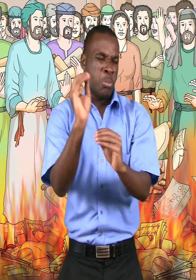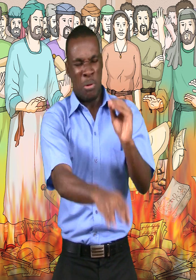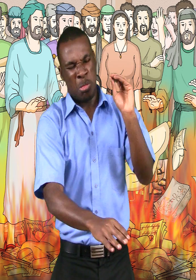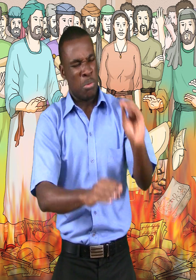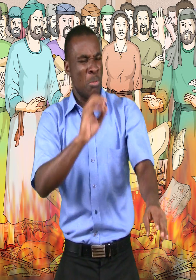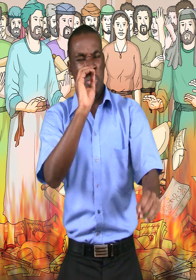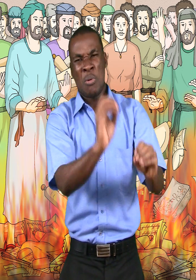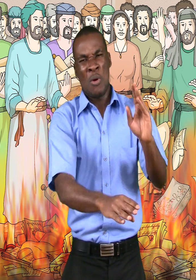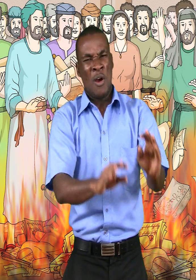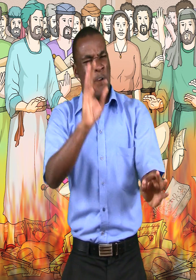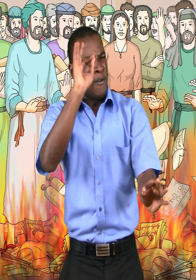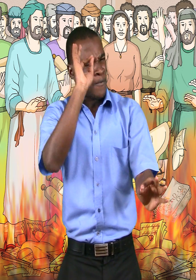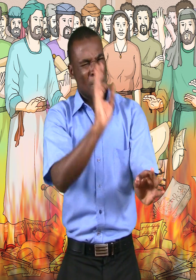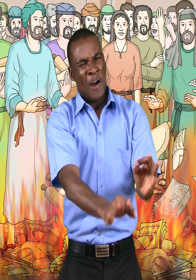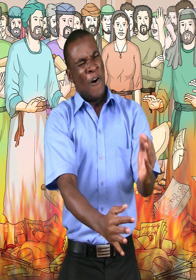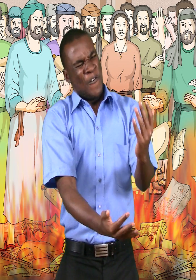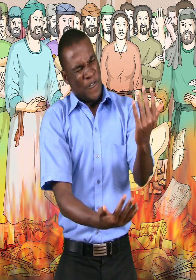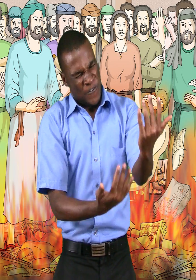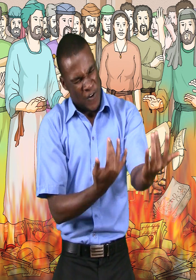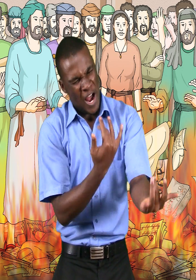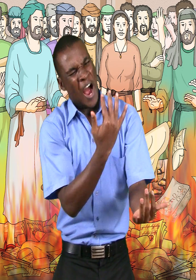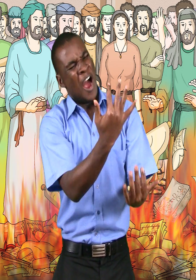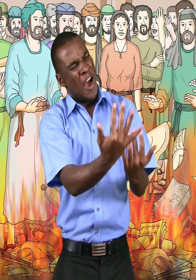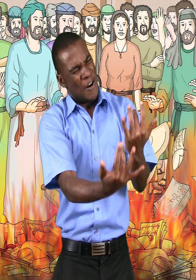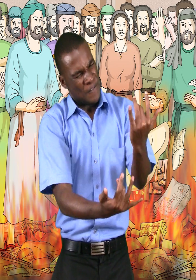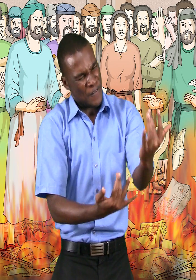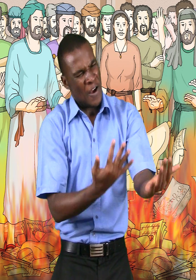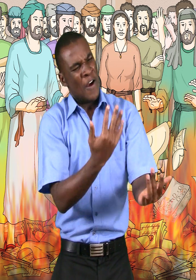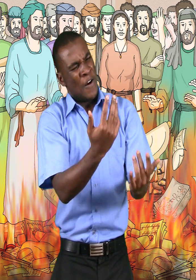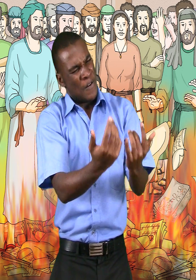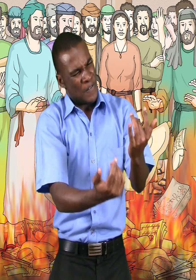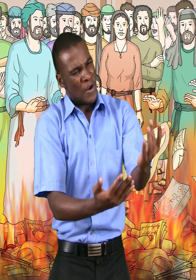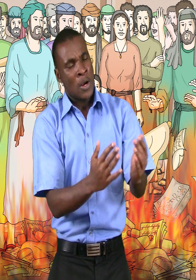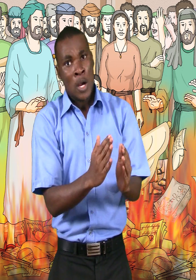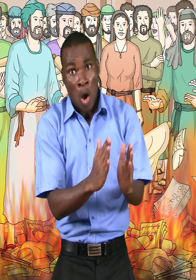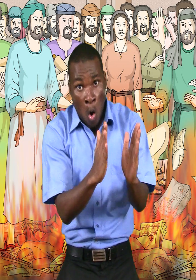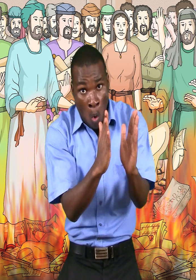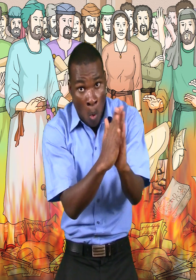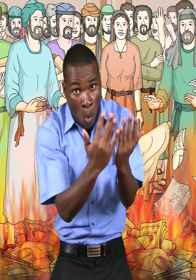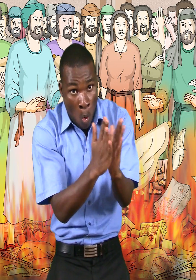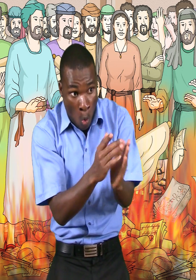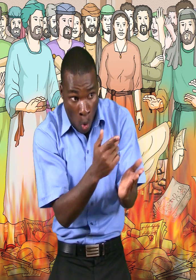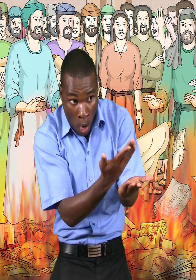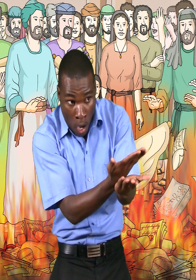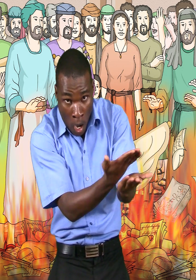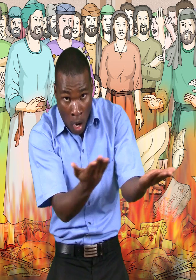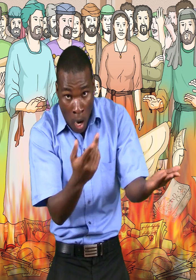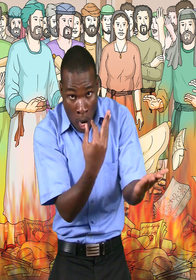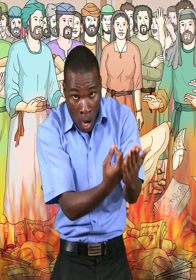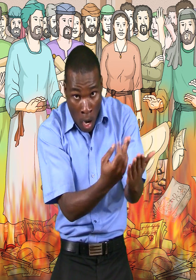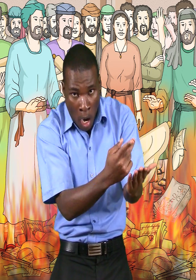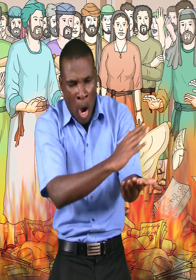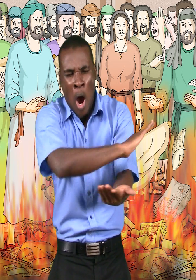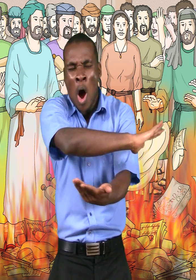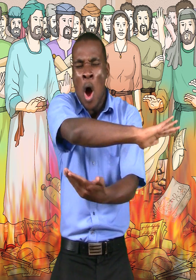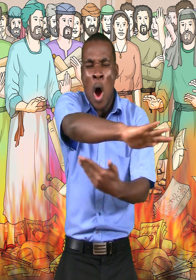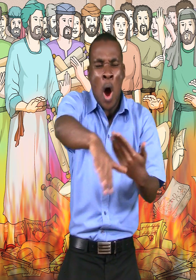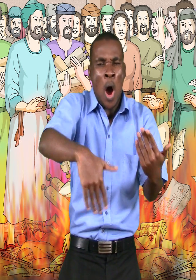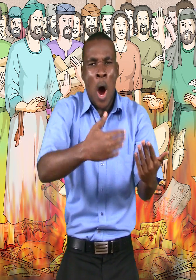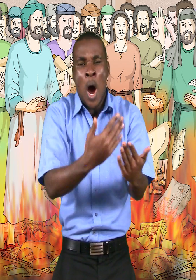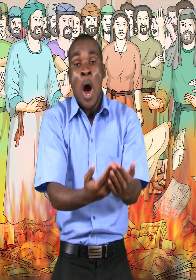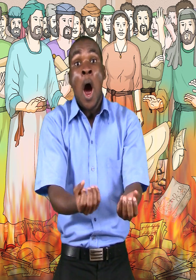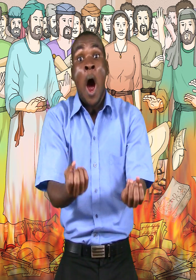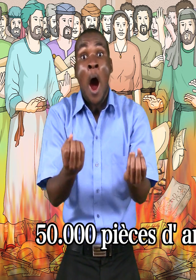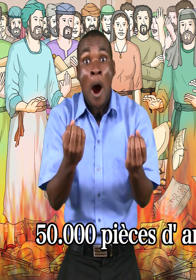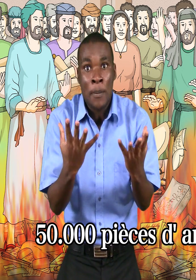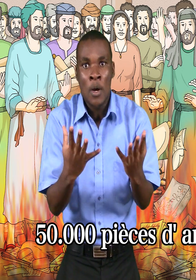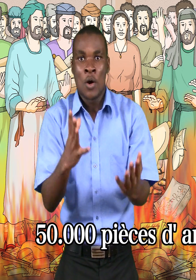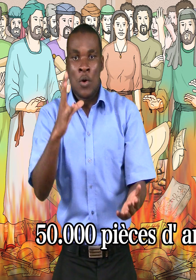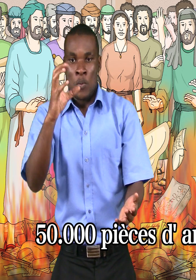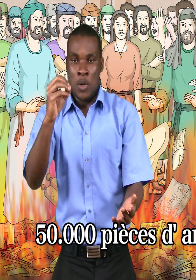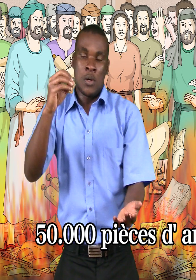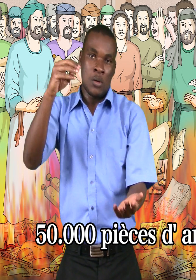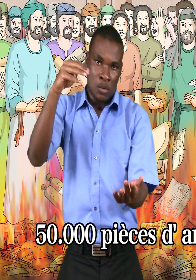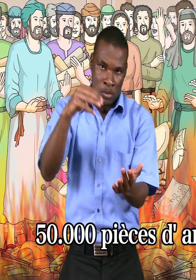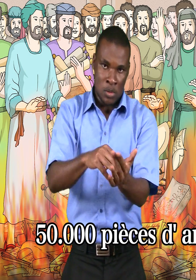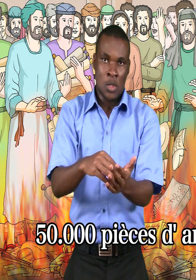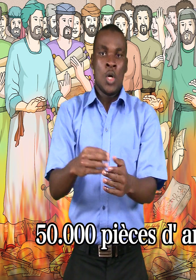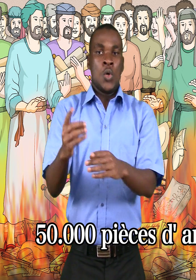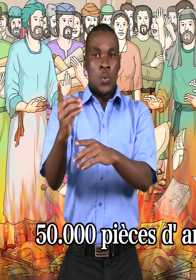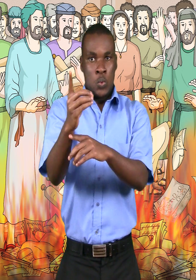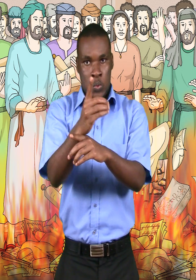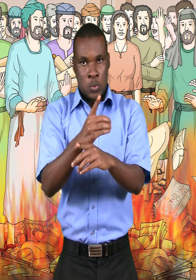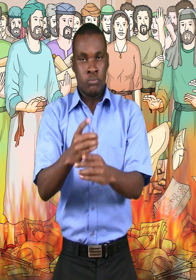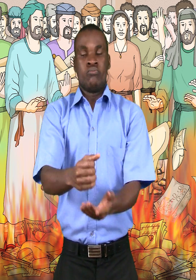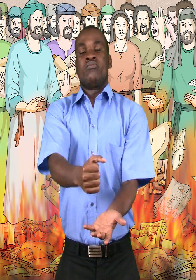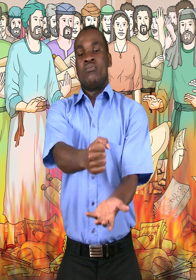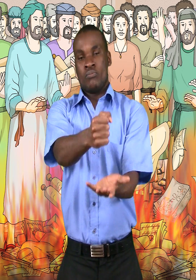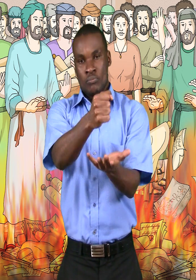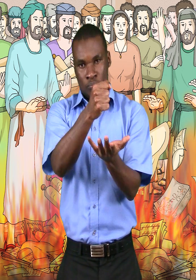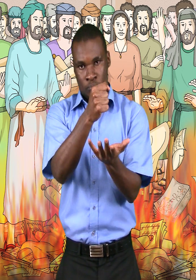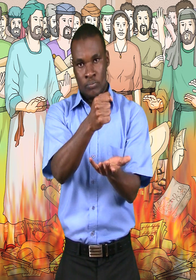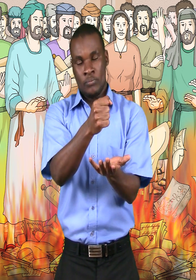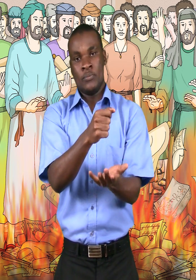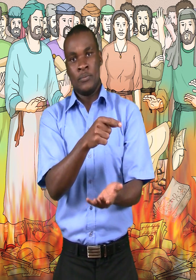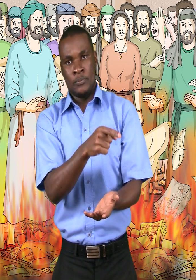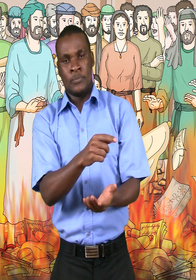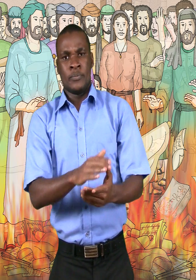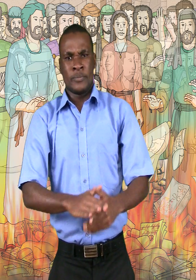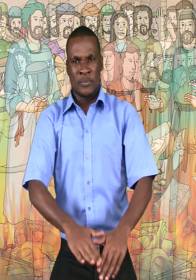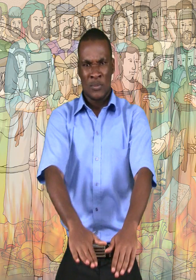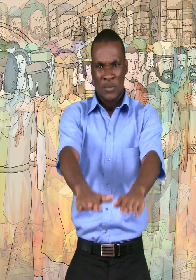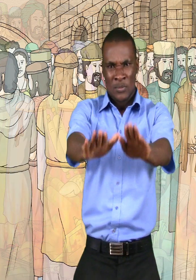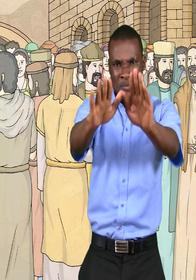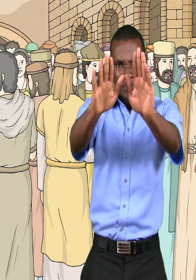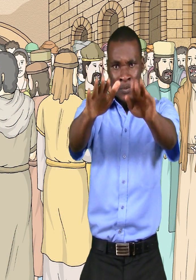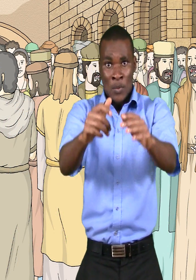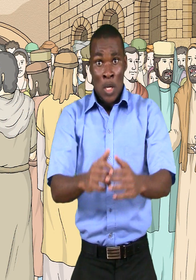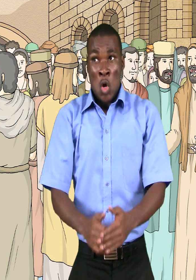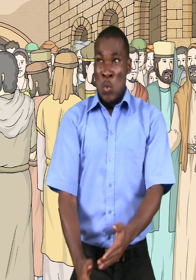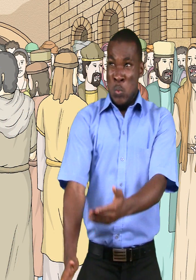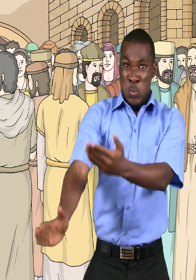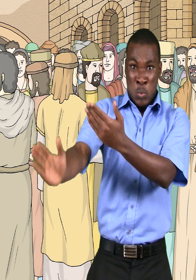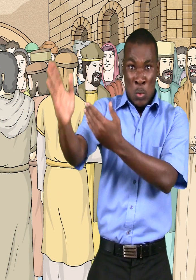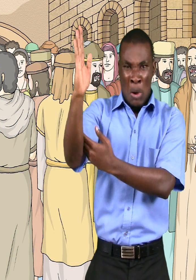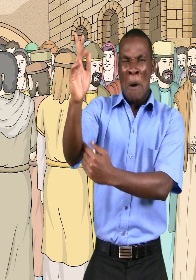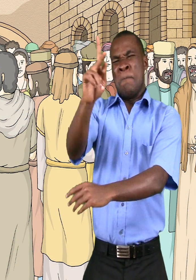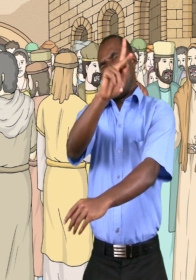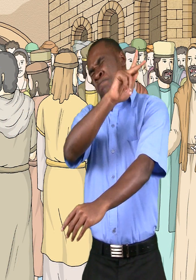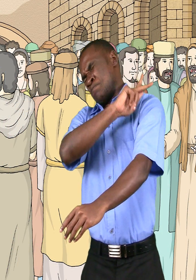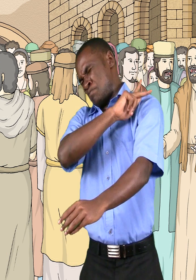When the value of the books was calculated, the total came to fifty thousand drachmas.